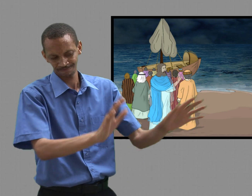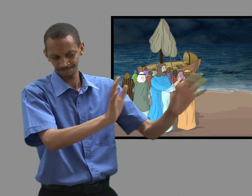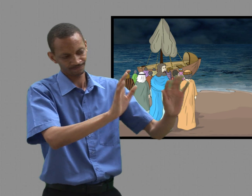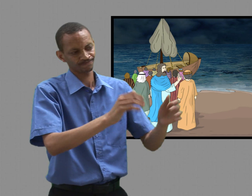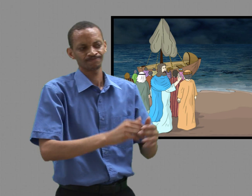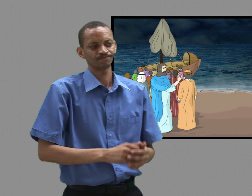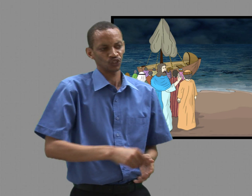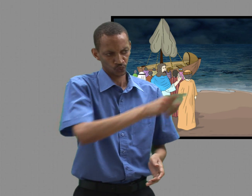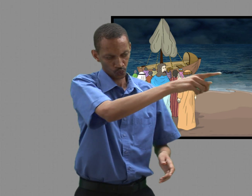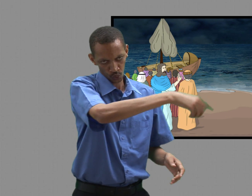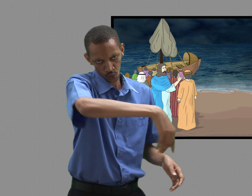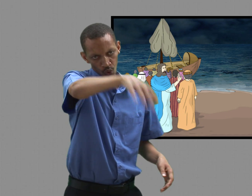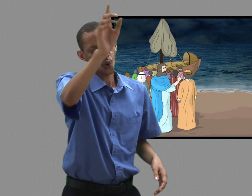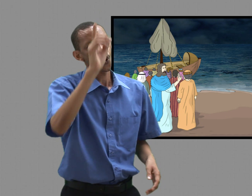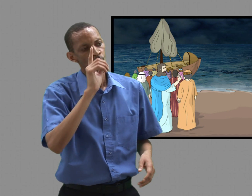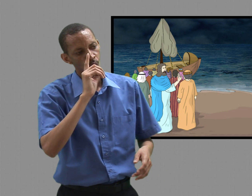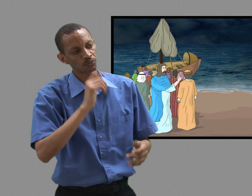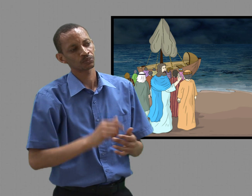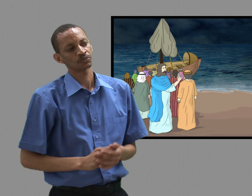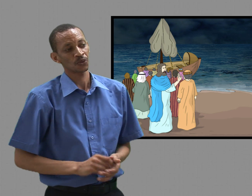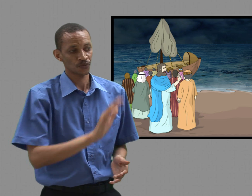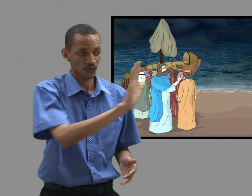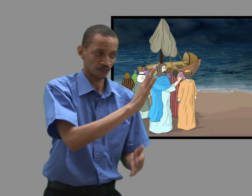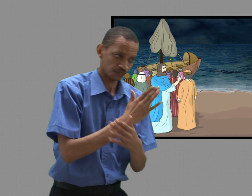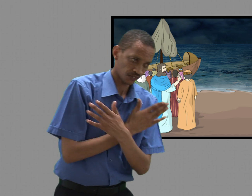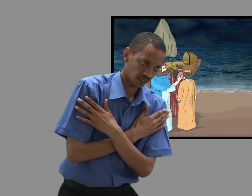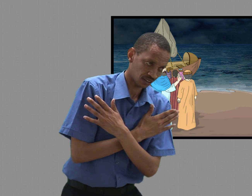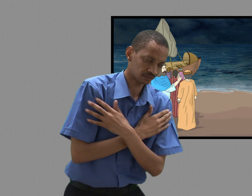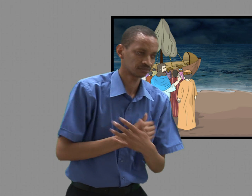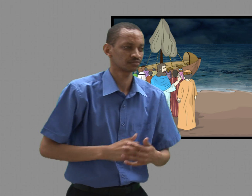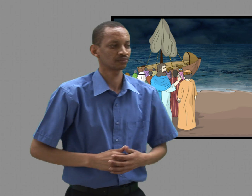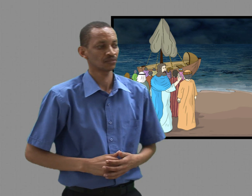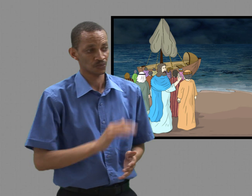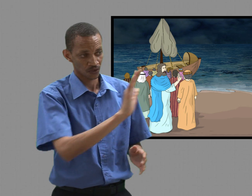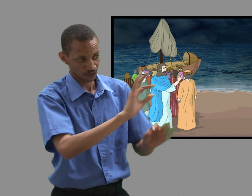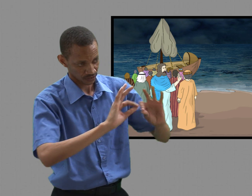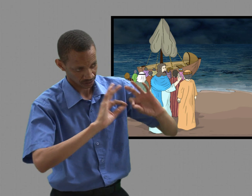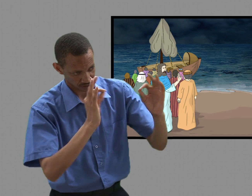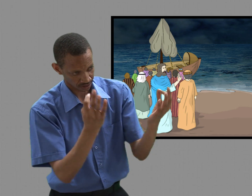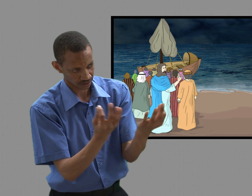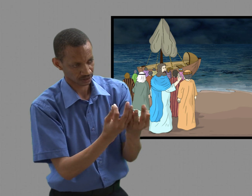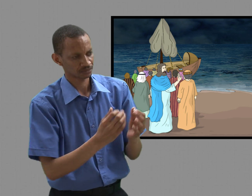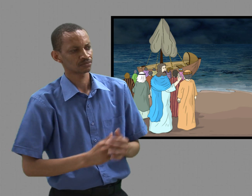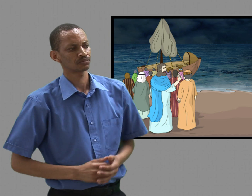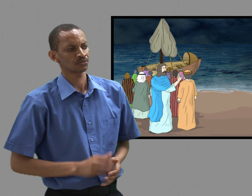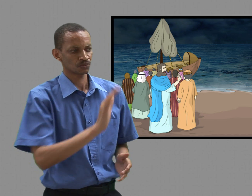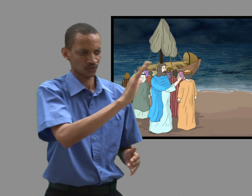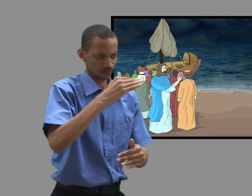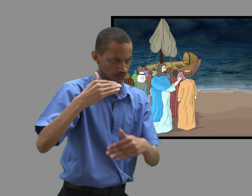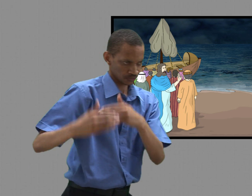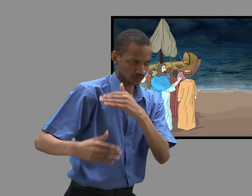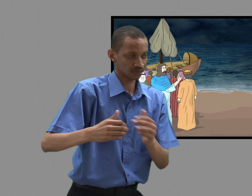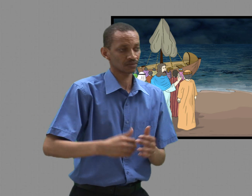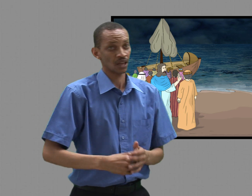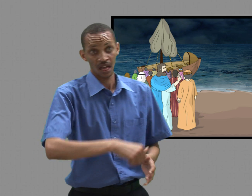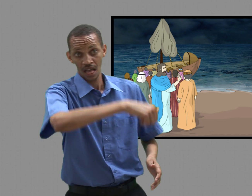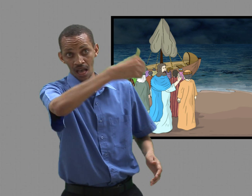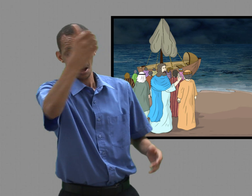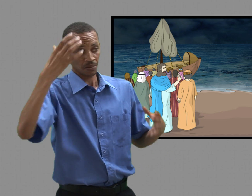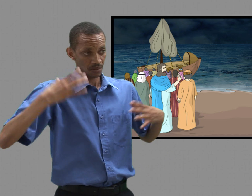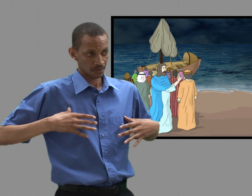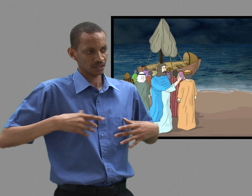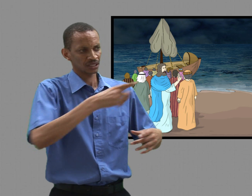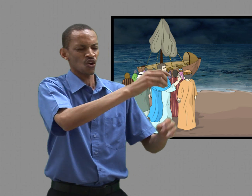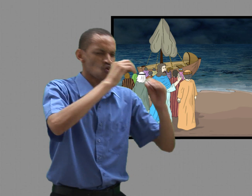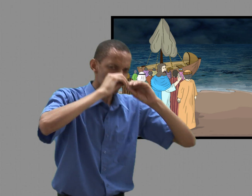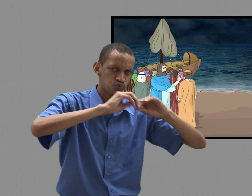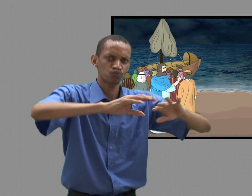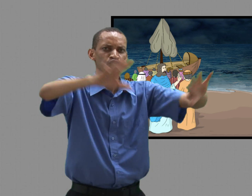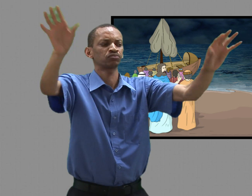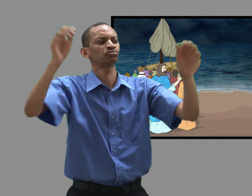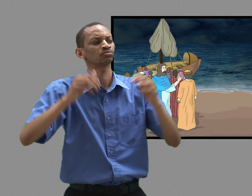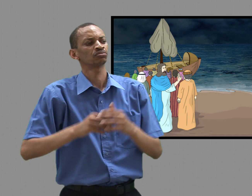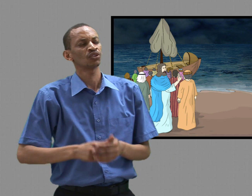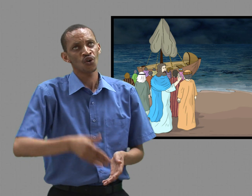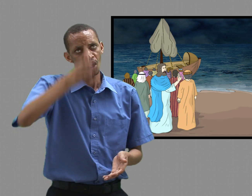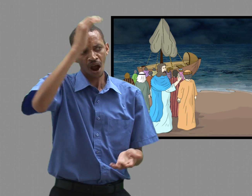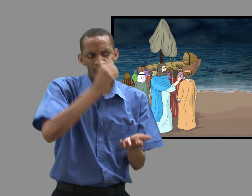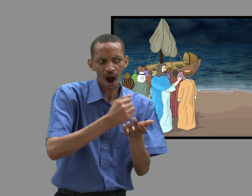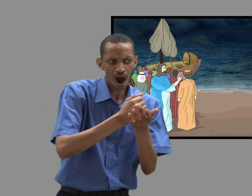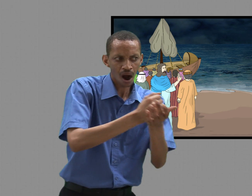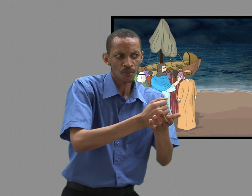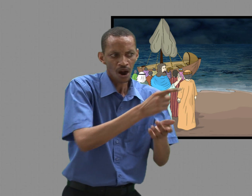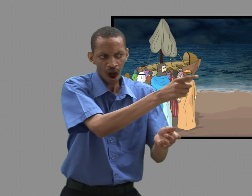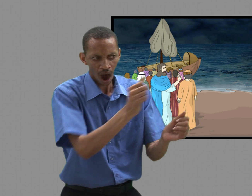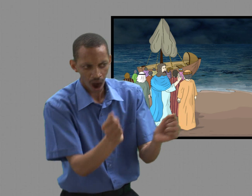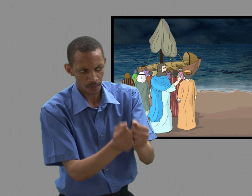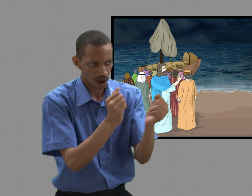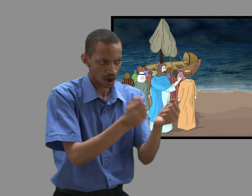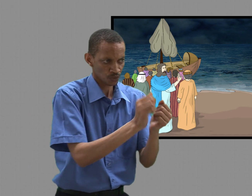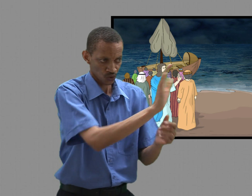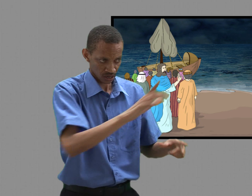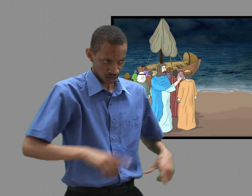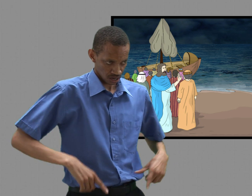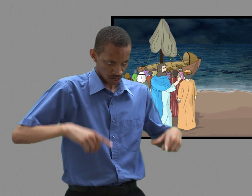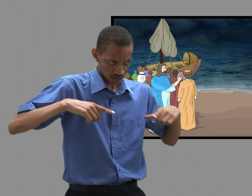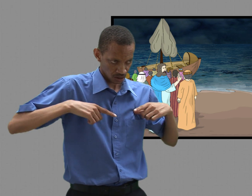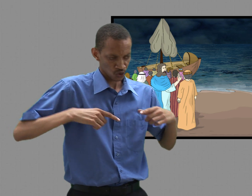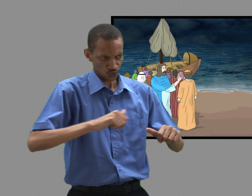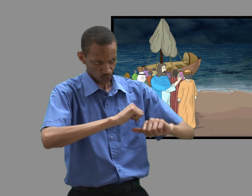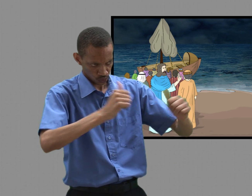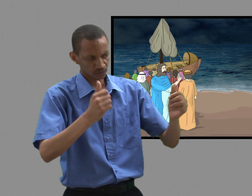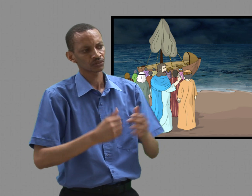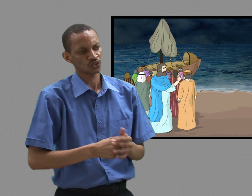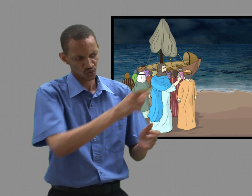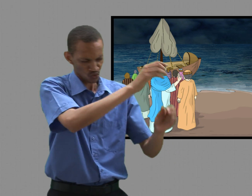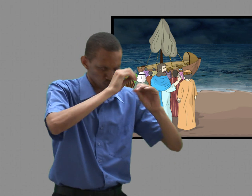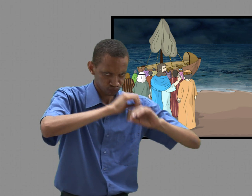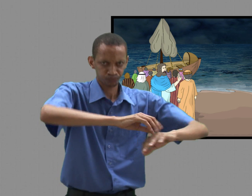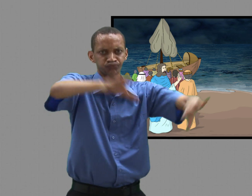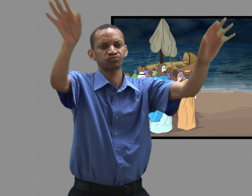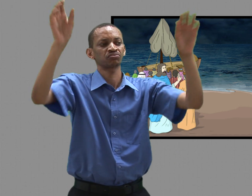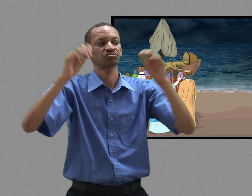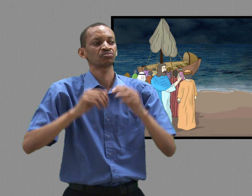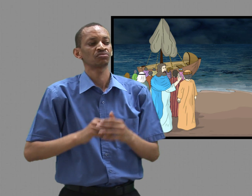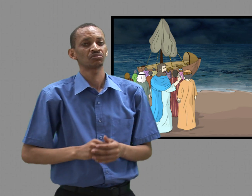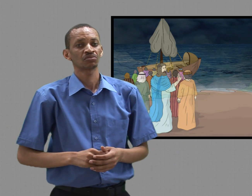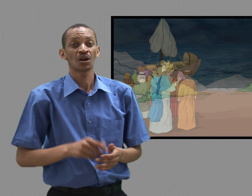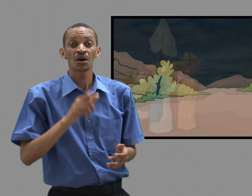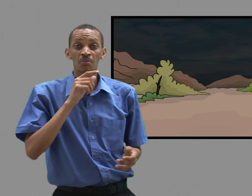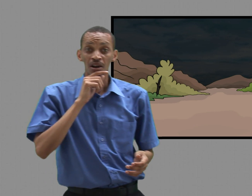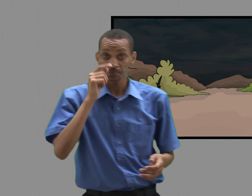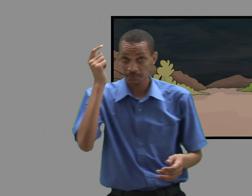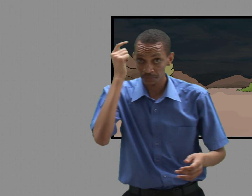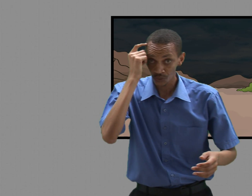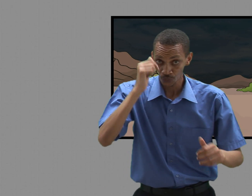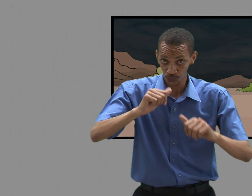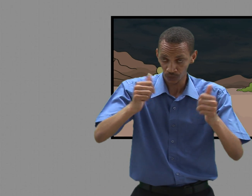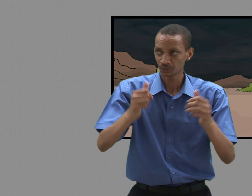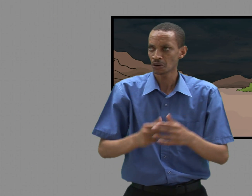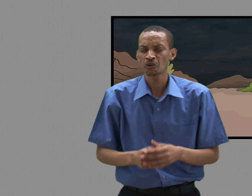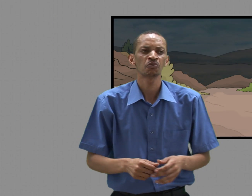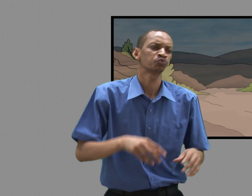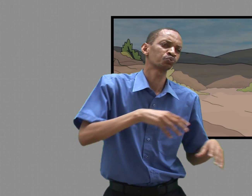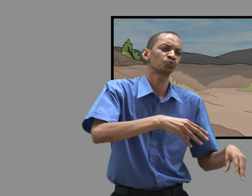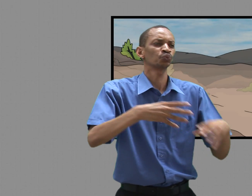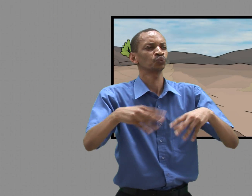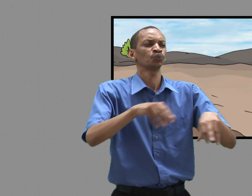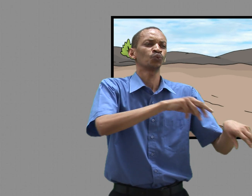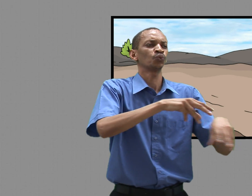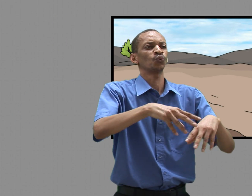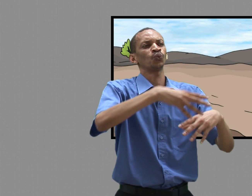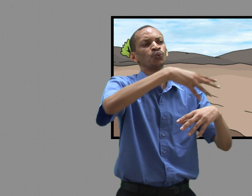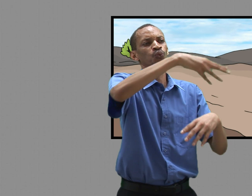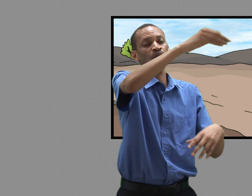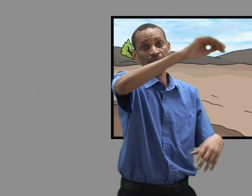“Go home to your own people,” He said, “and tell them how much the Lord has done for you, and what mercy He has shown you.”